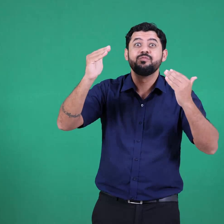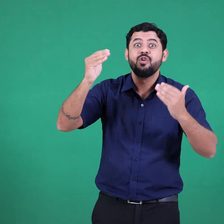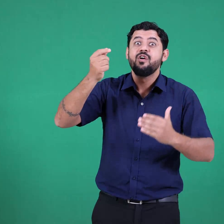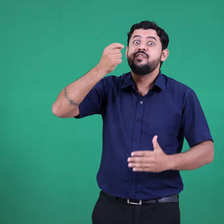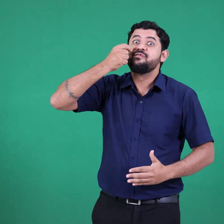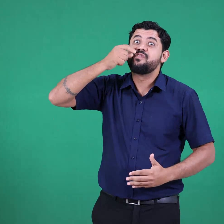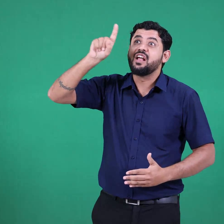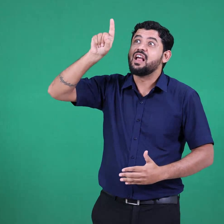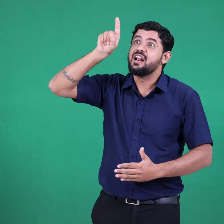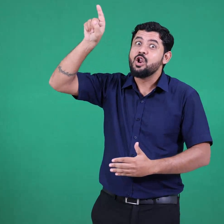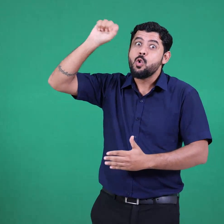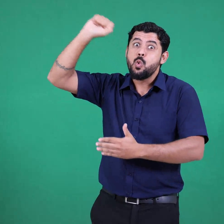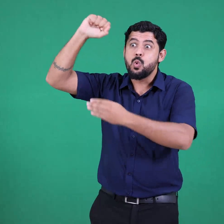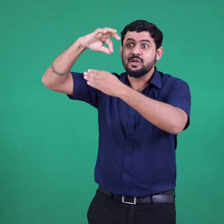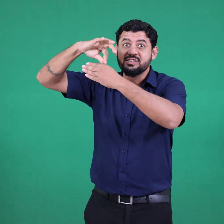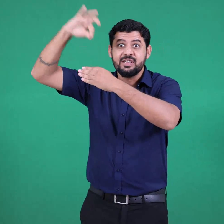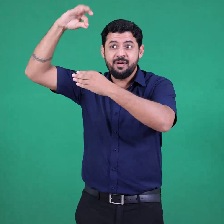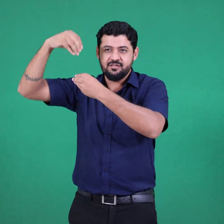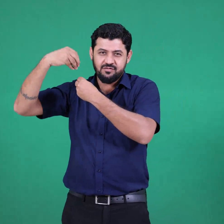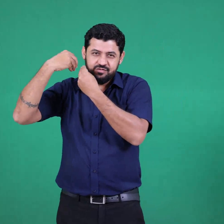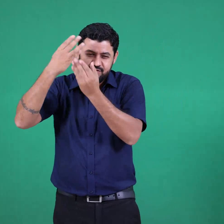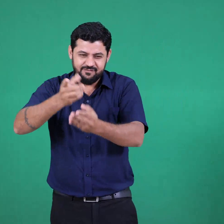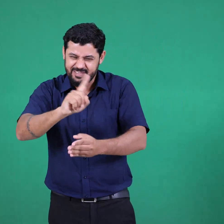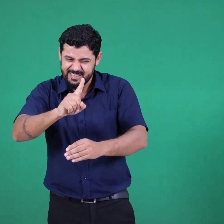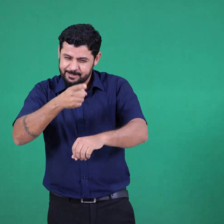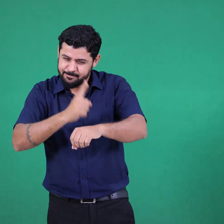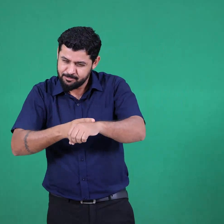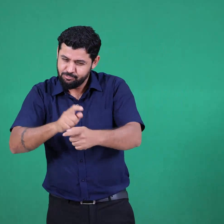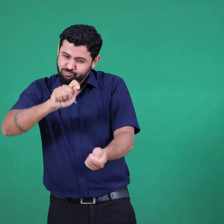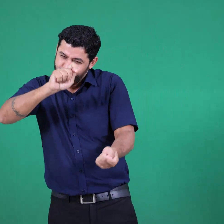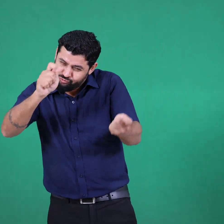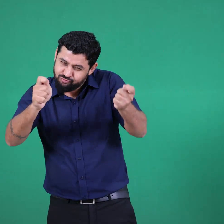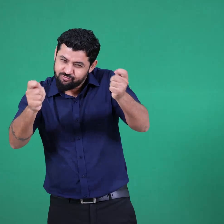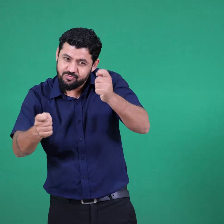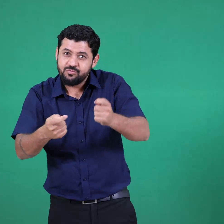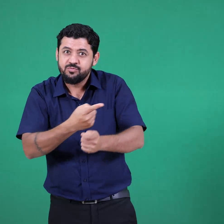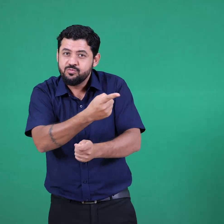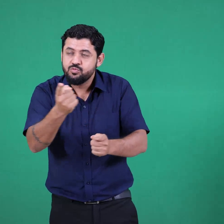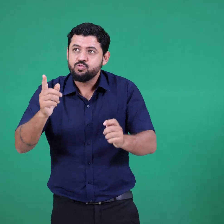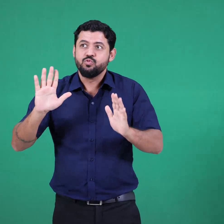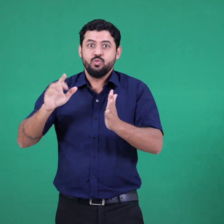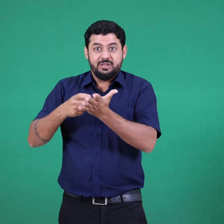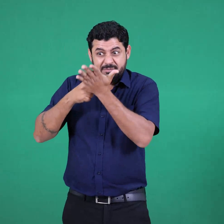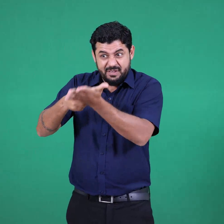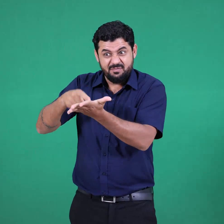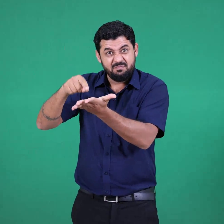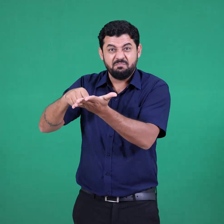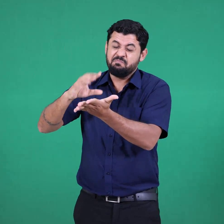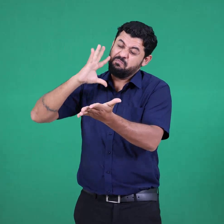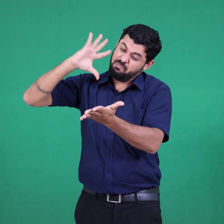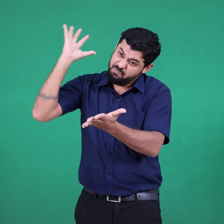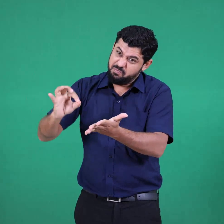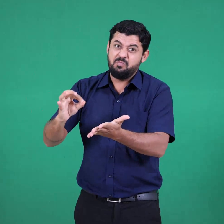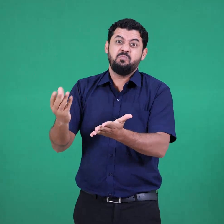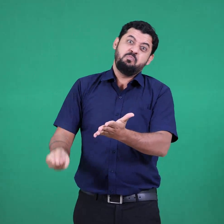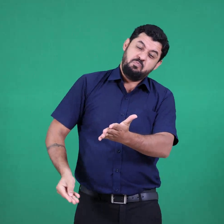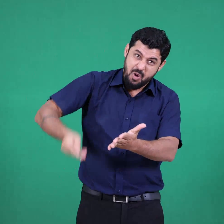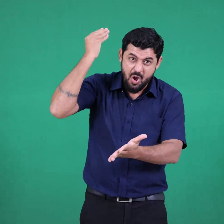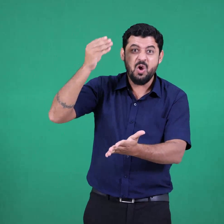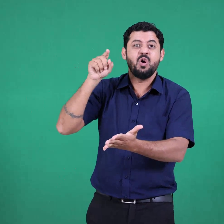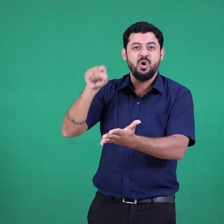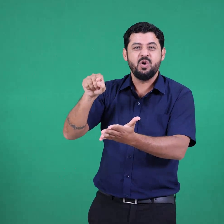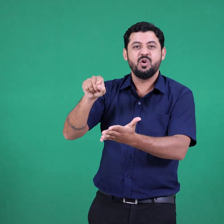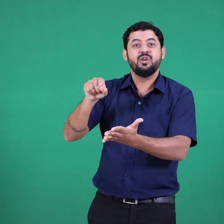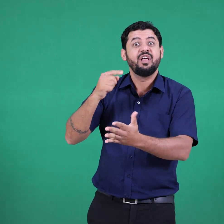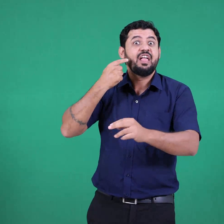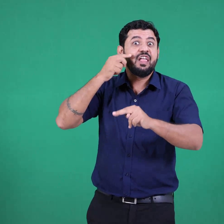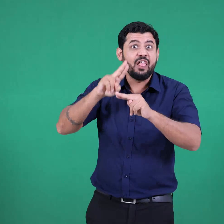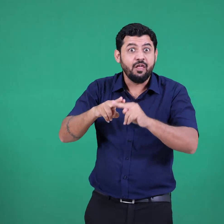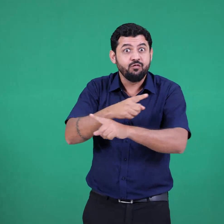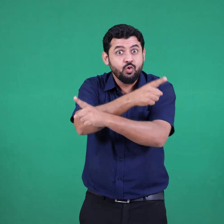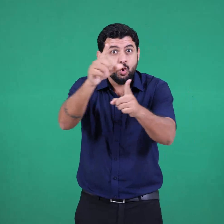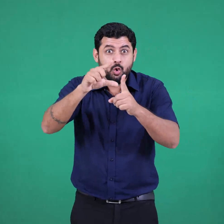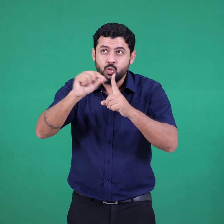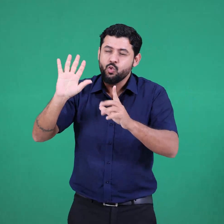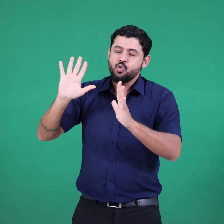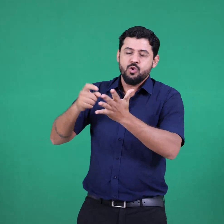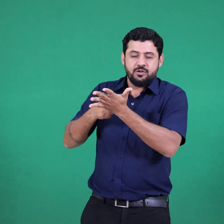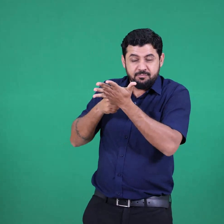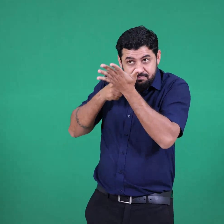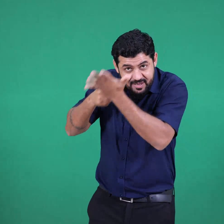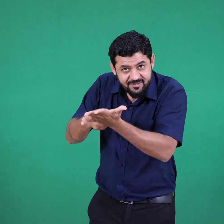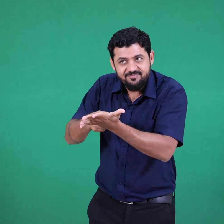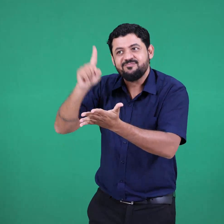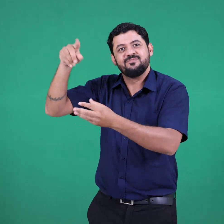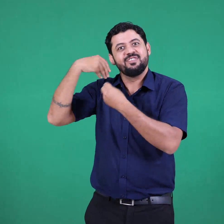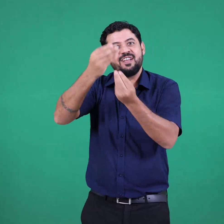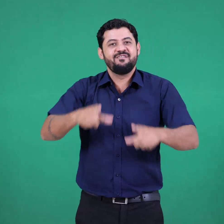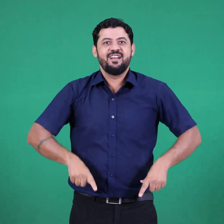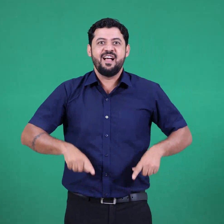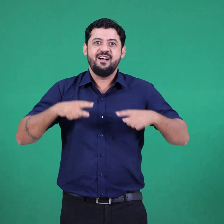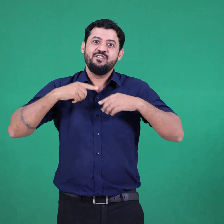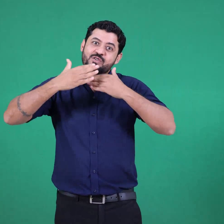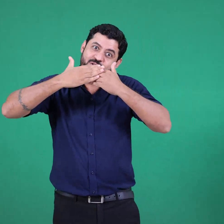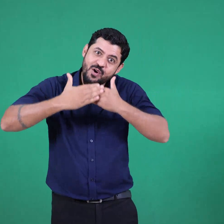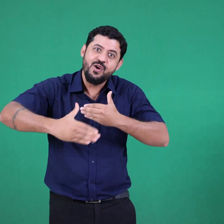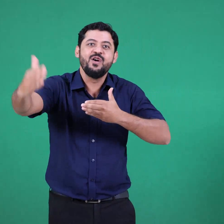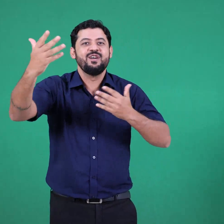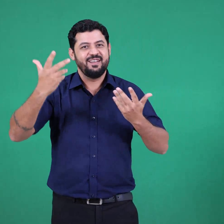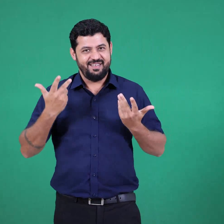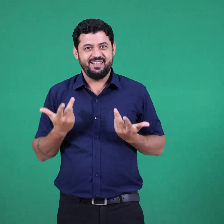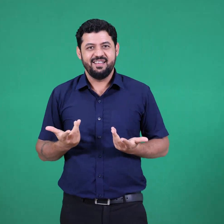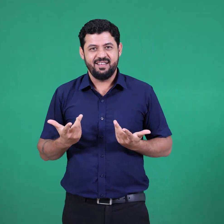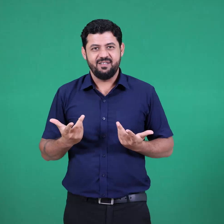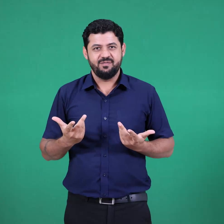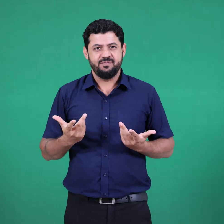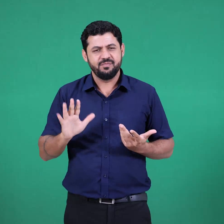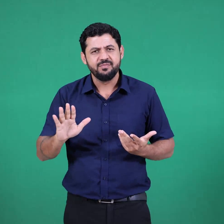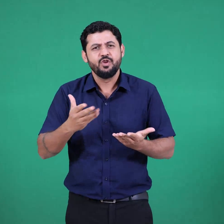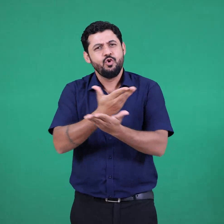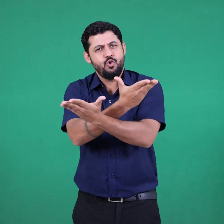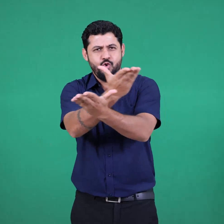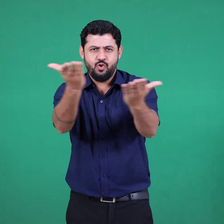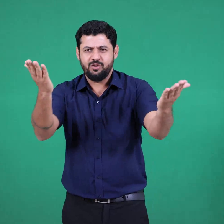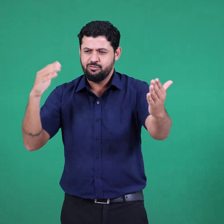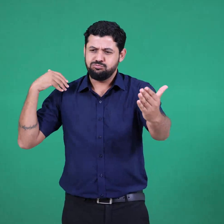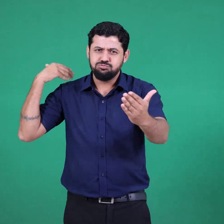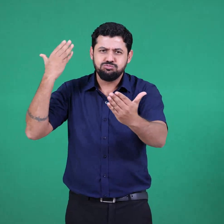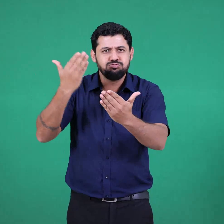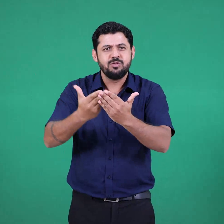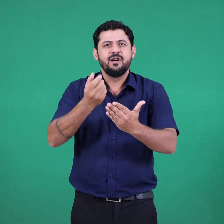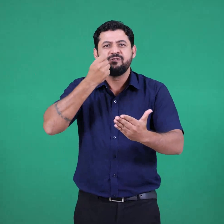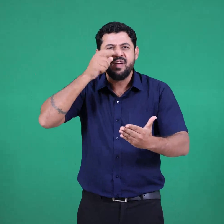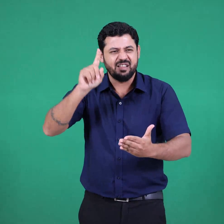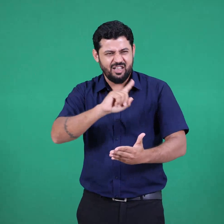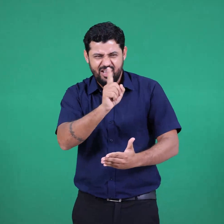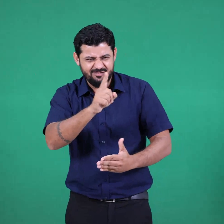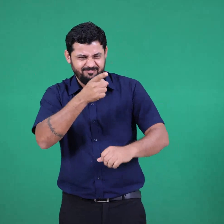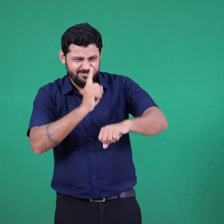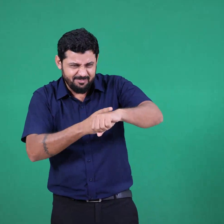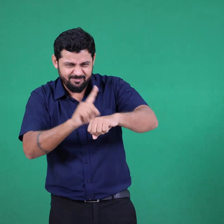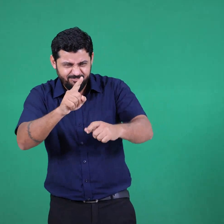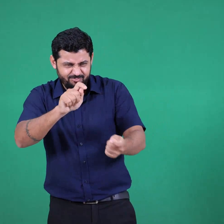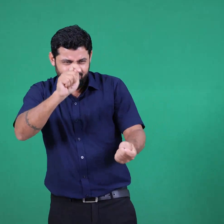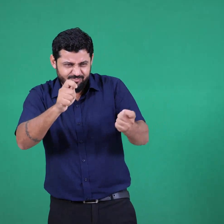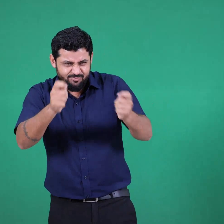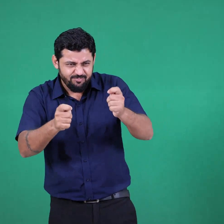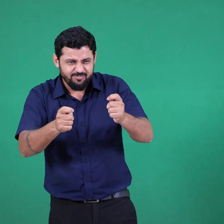Should we not much more submit to the Father of our spirits and live?